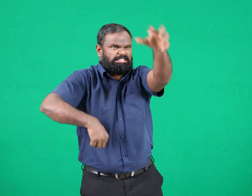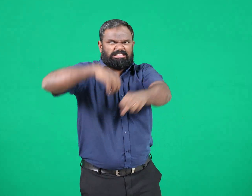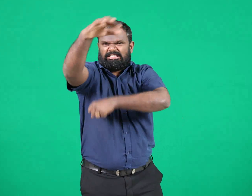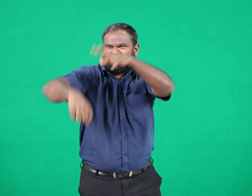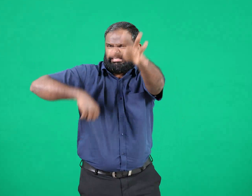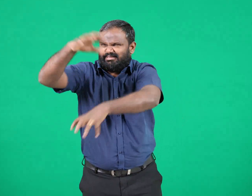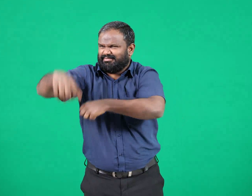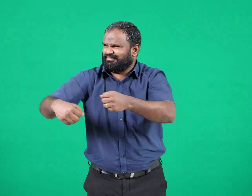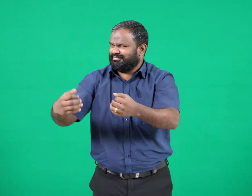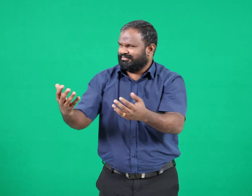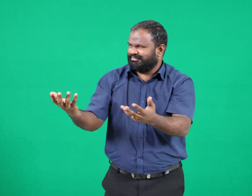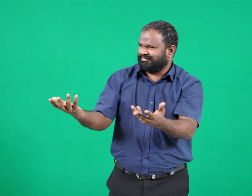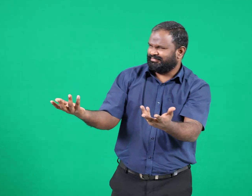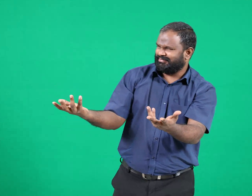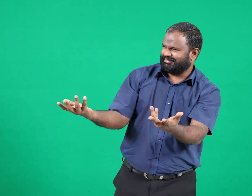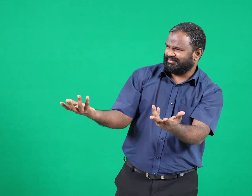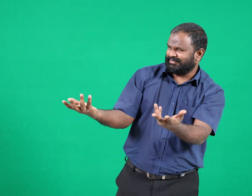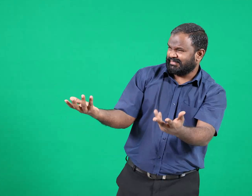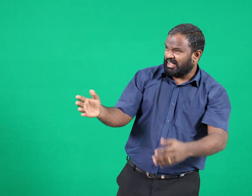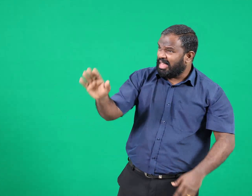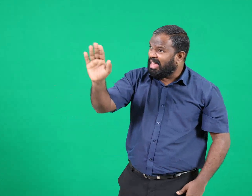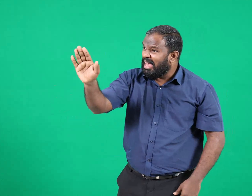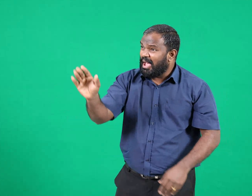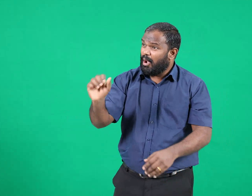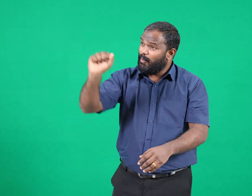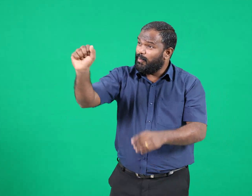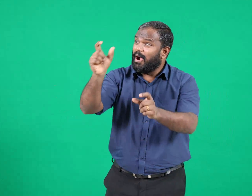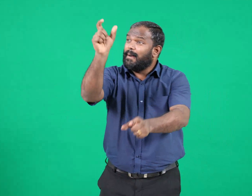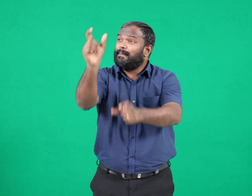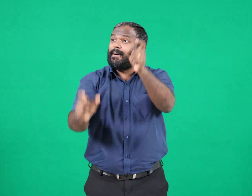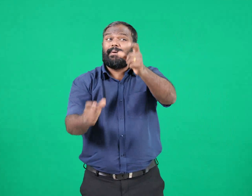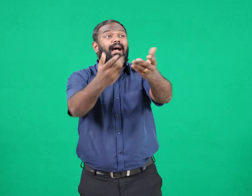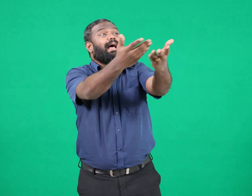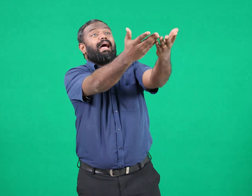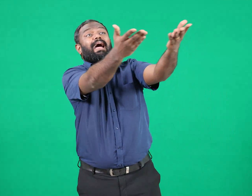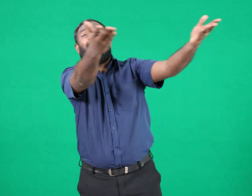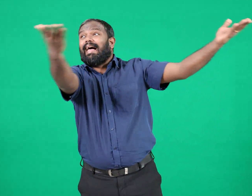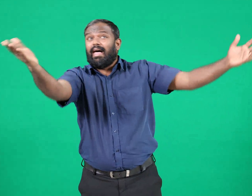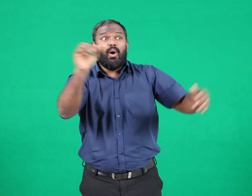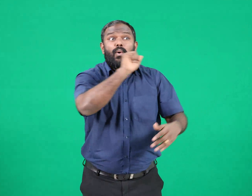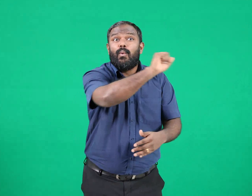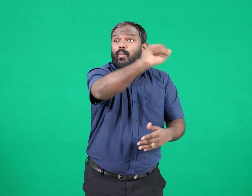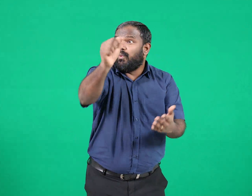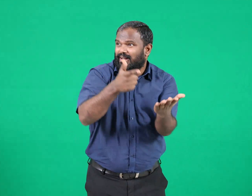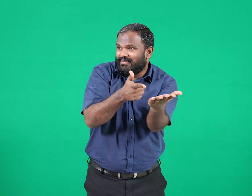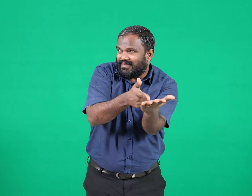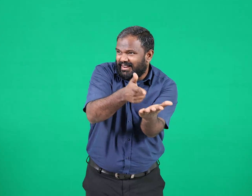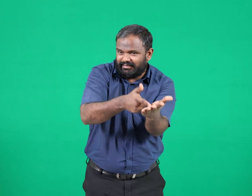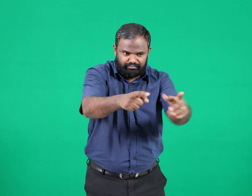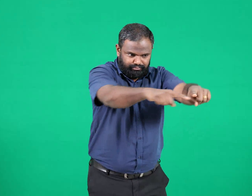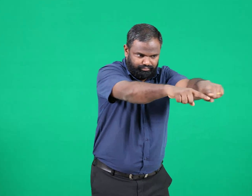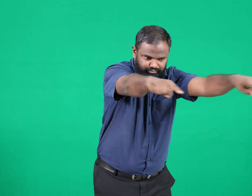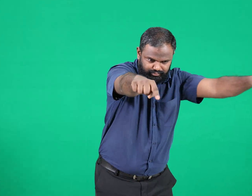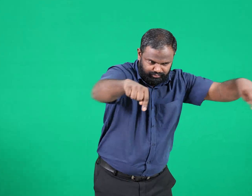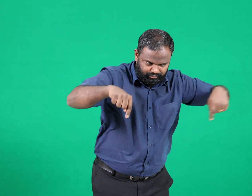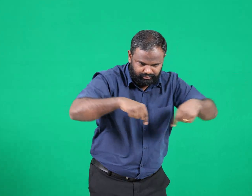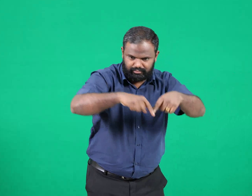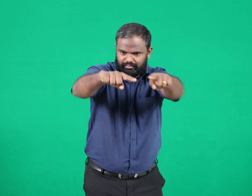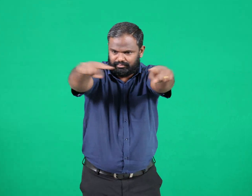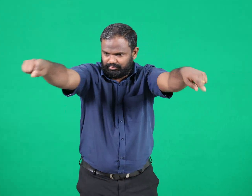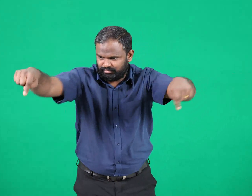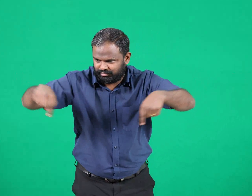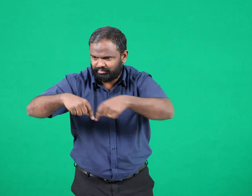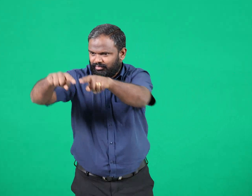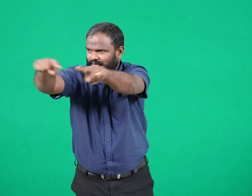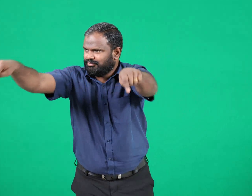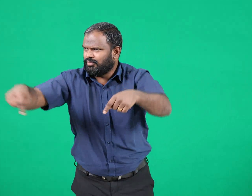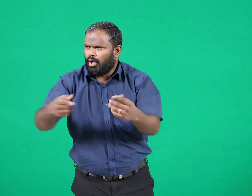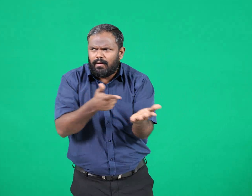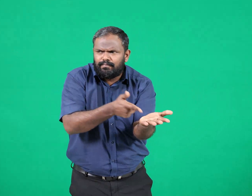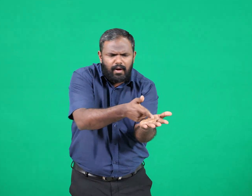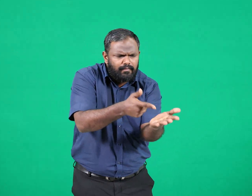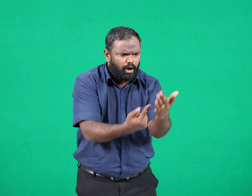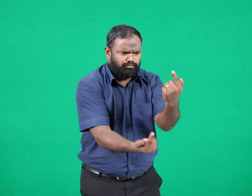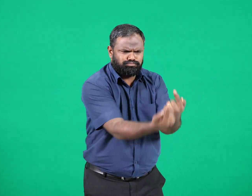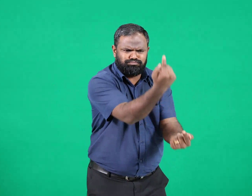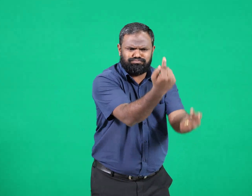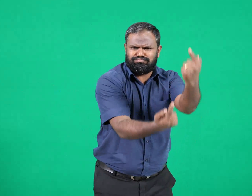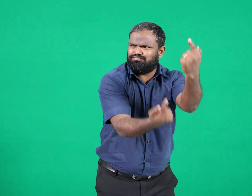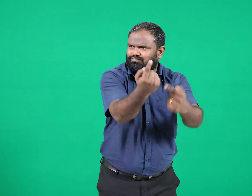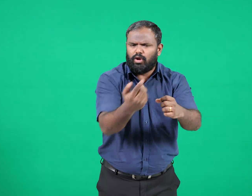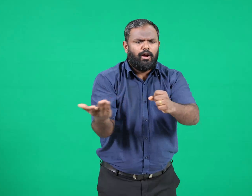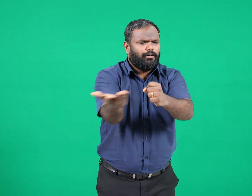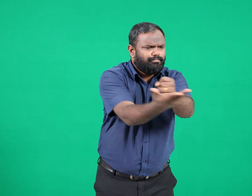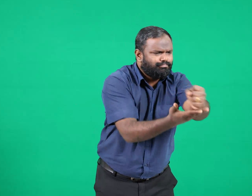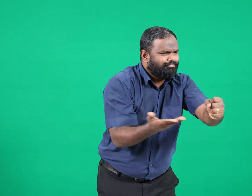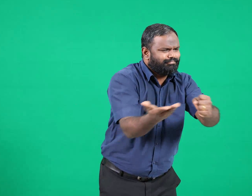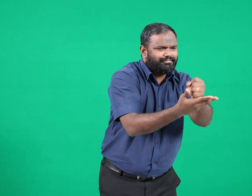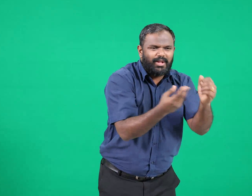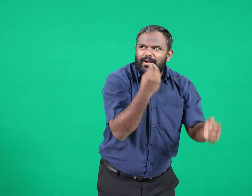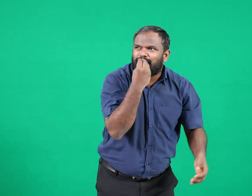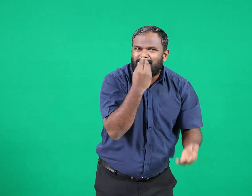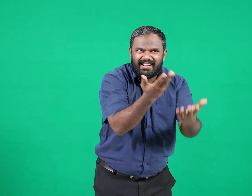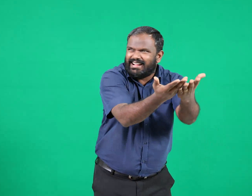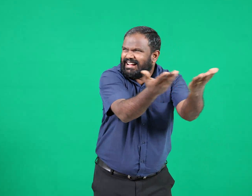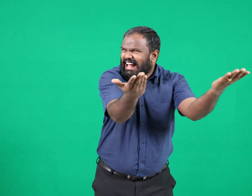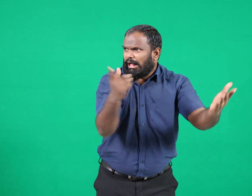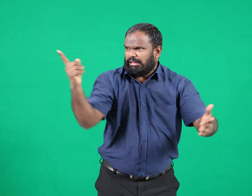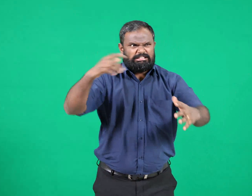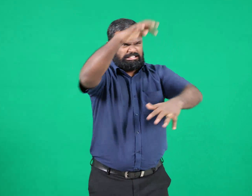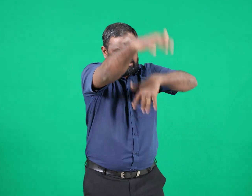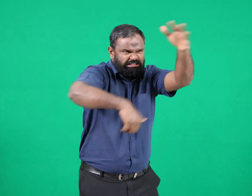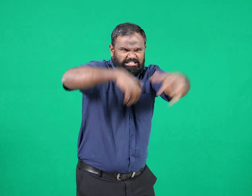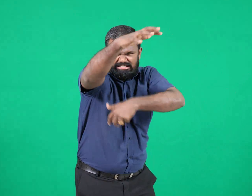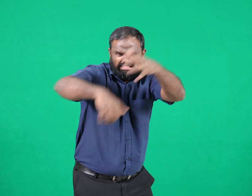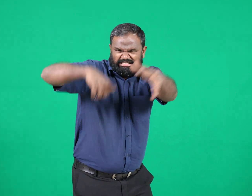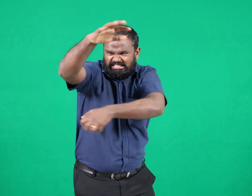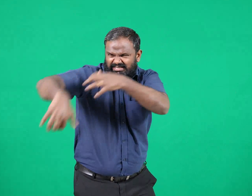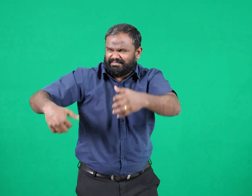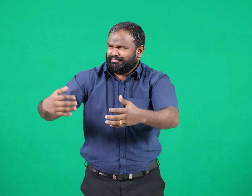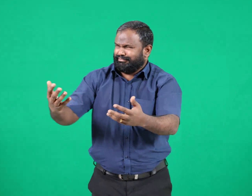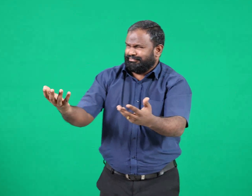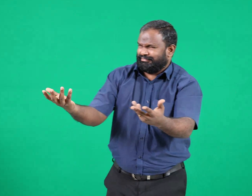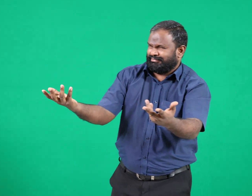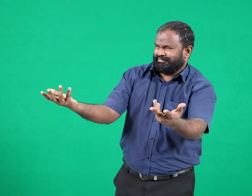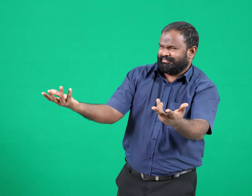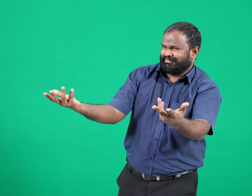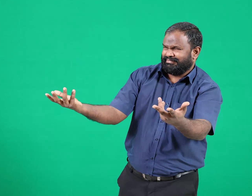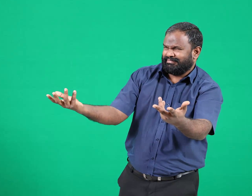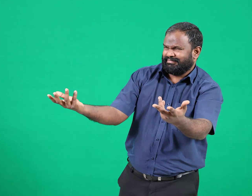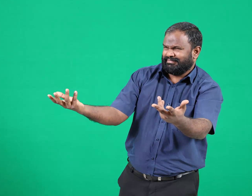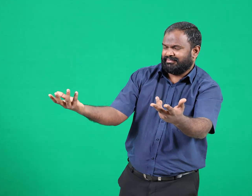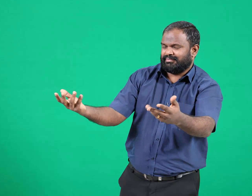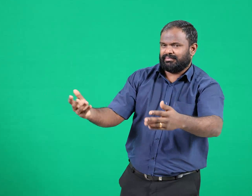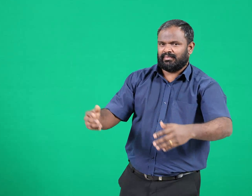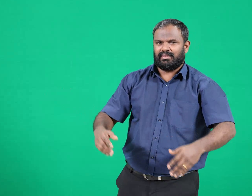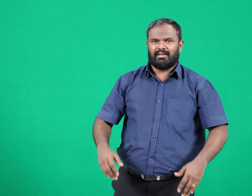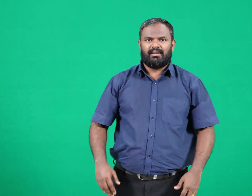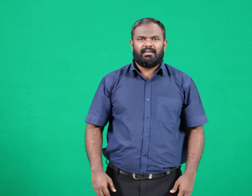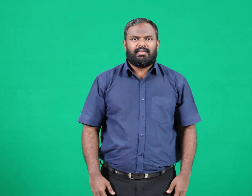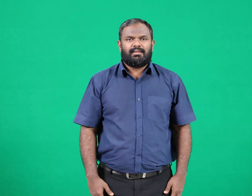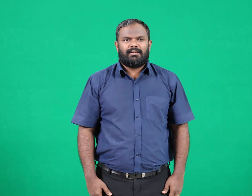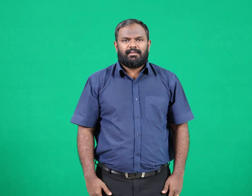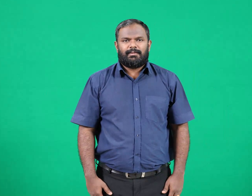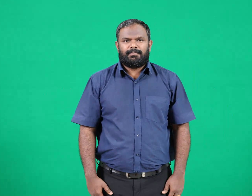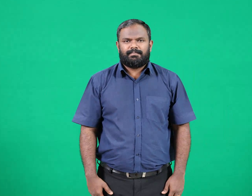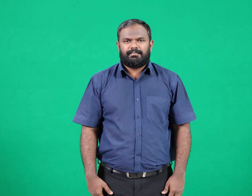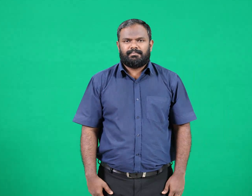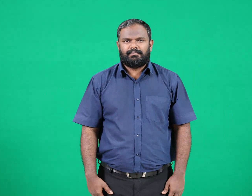You withdraw what you did not deposit and reap what you did not sow.'